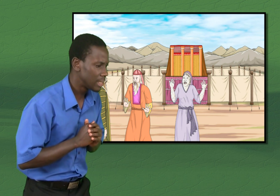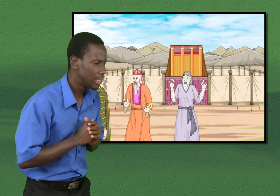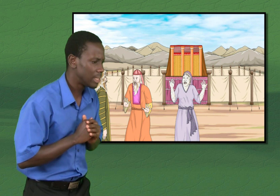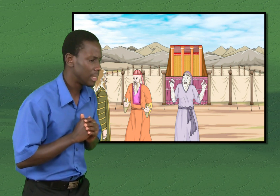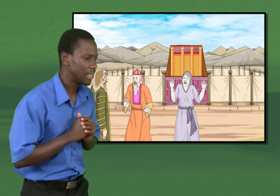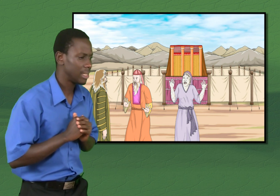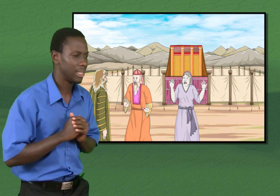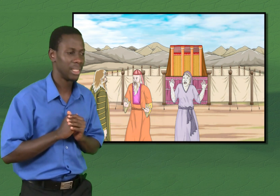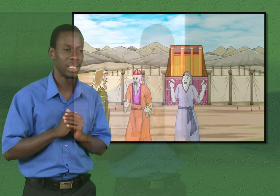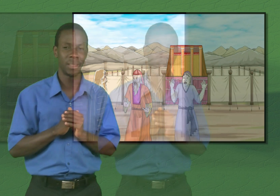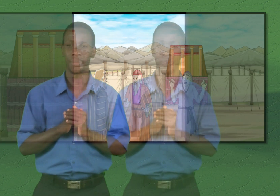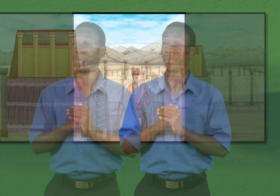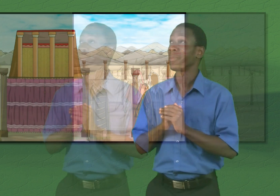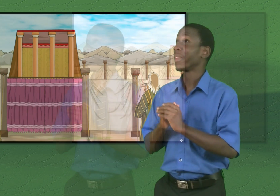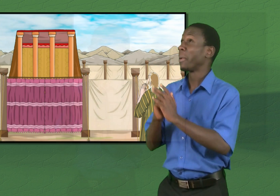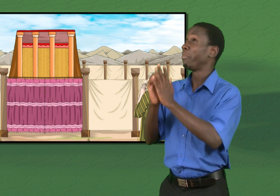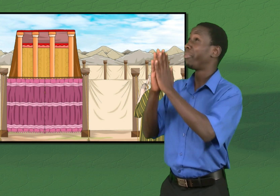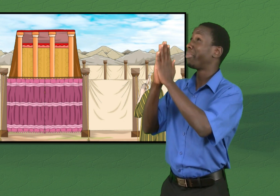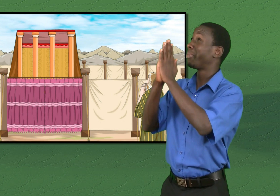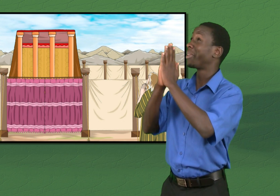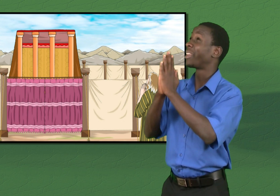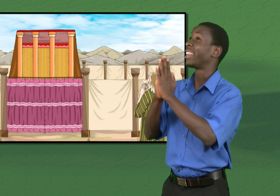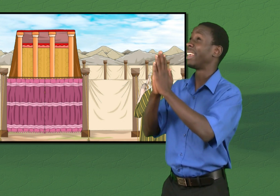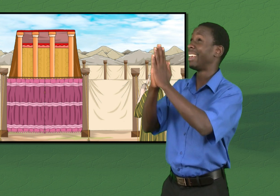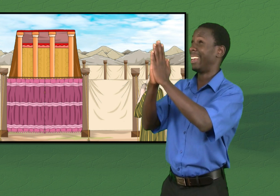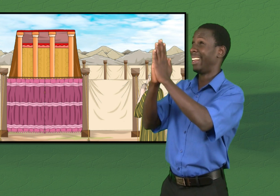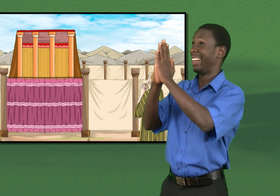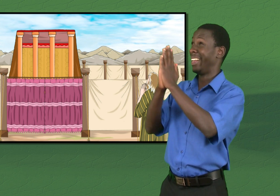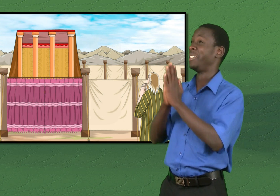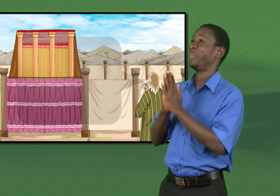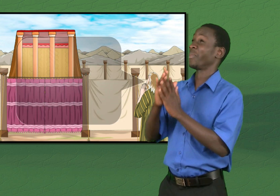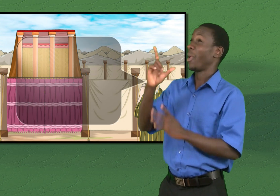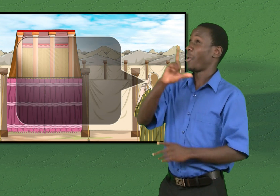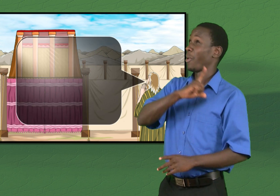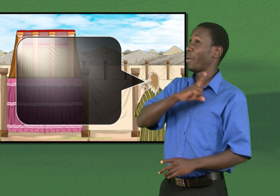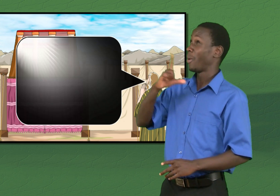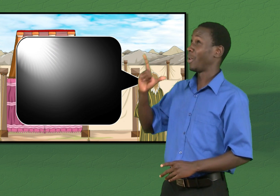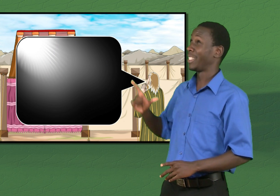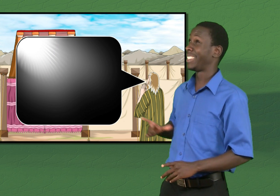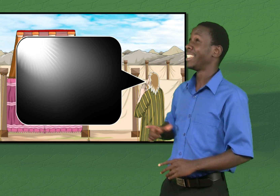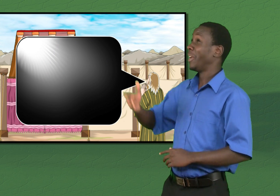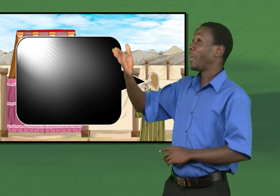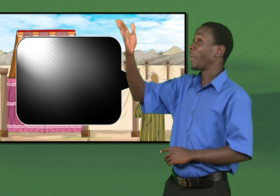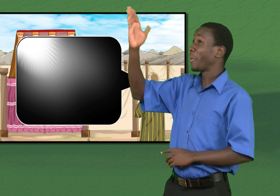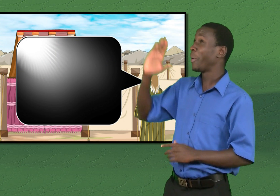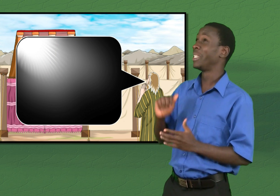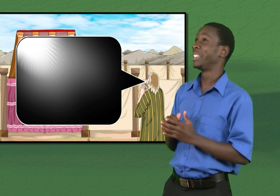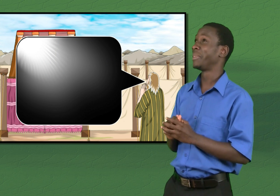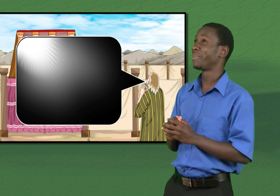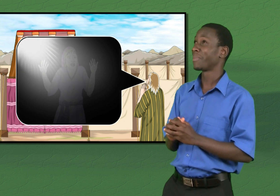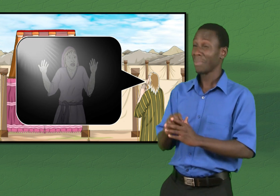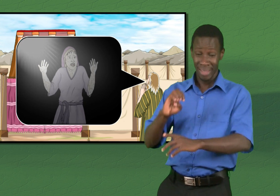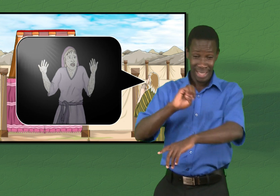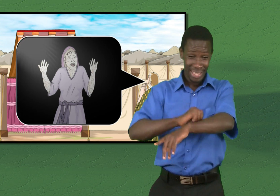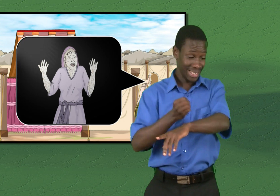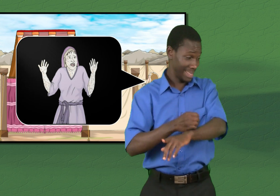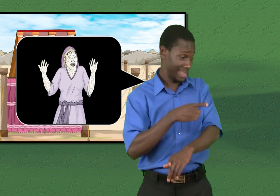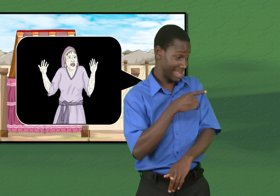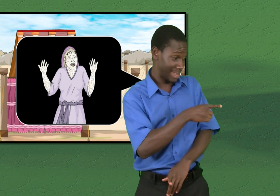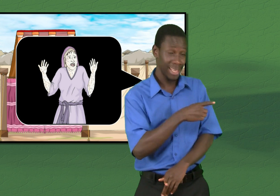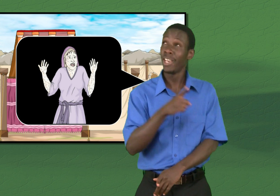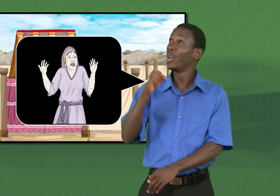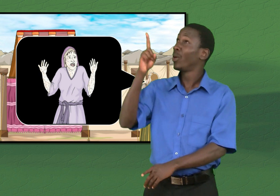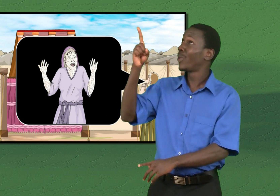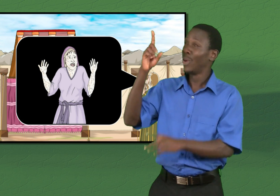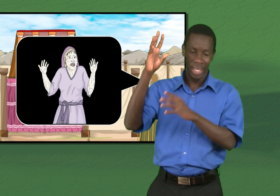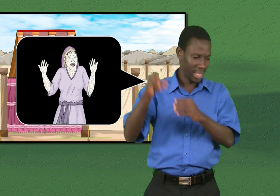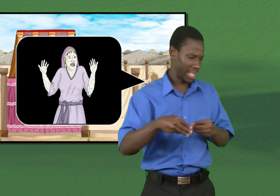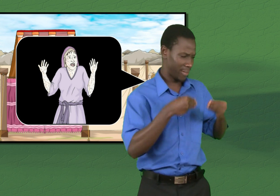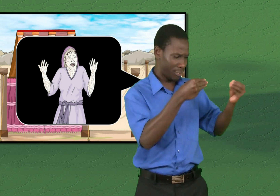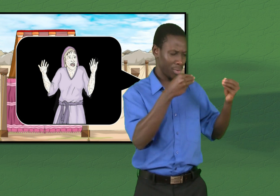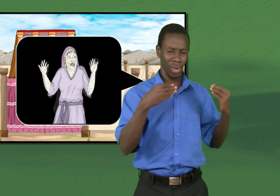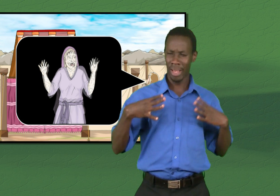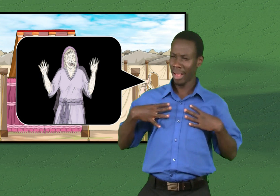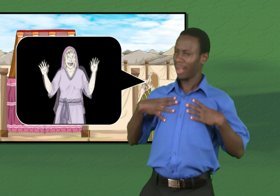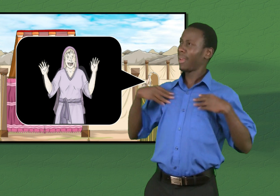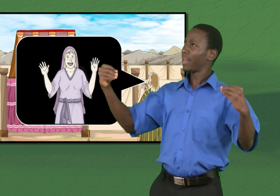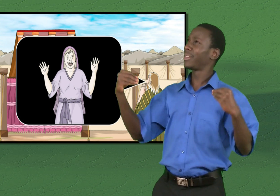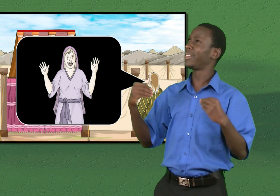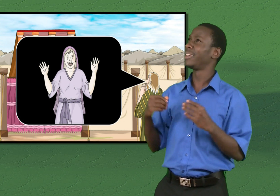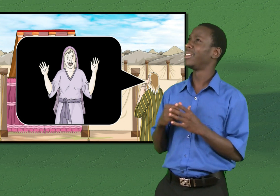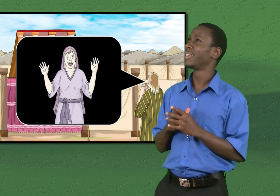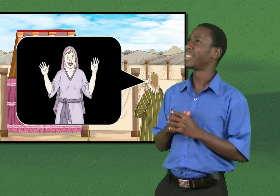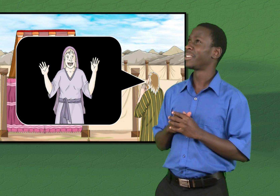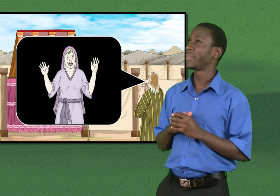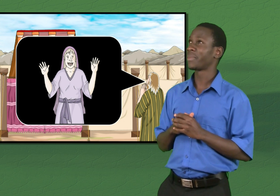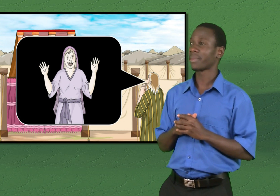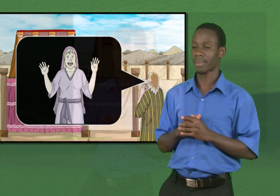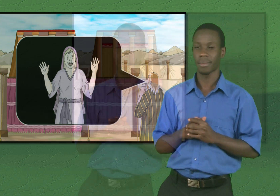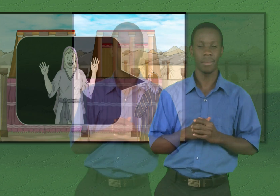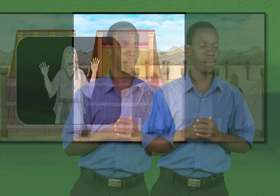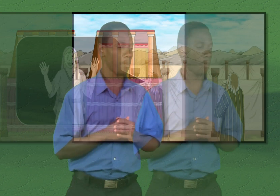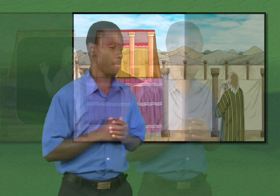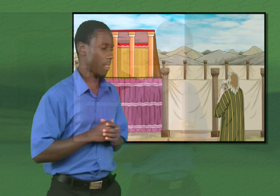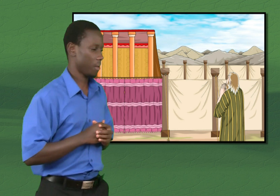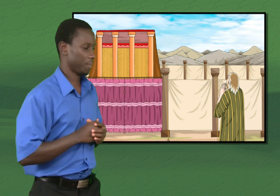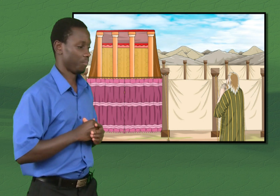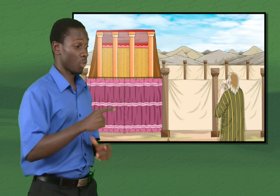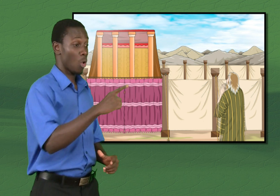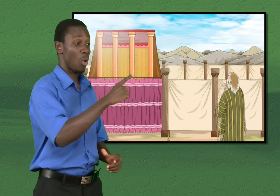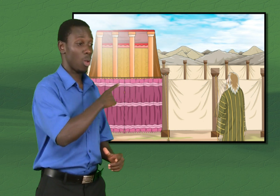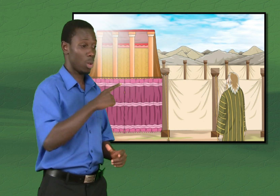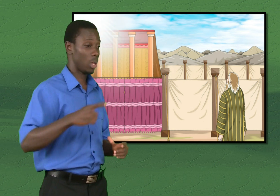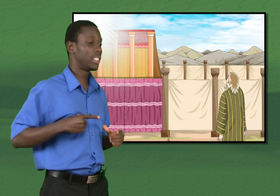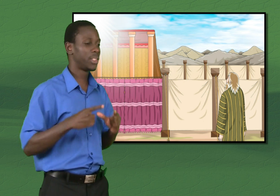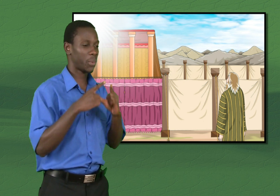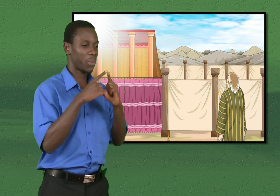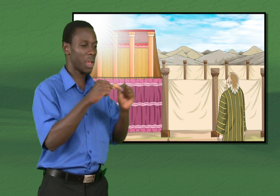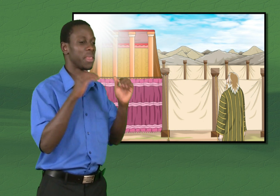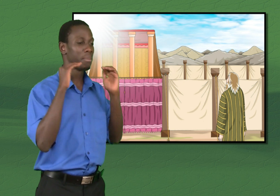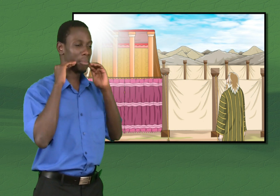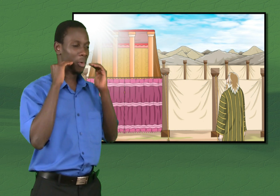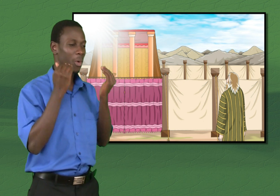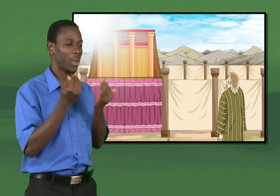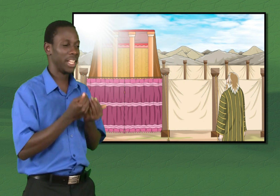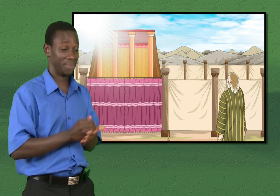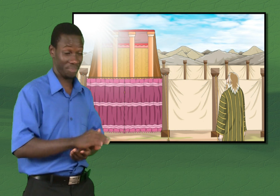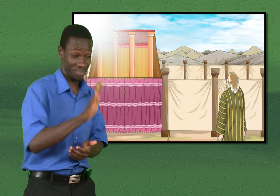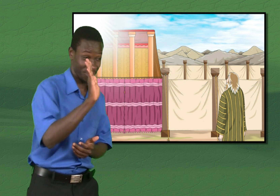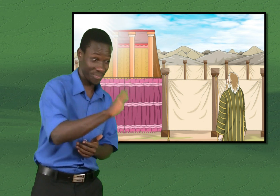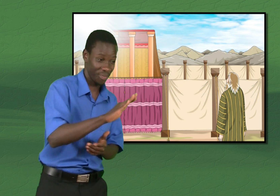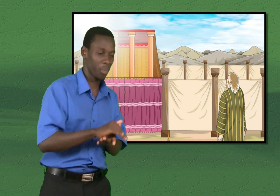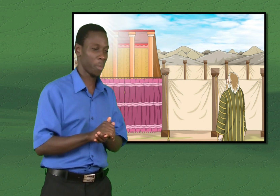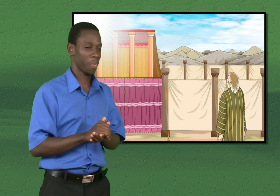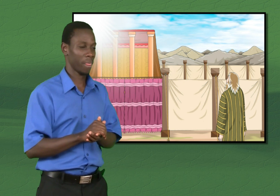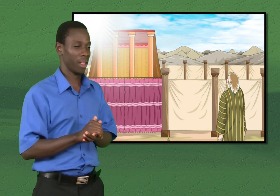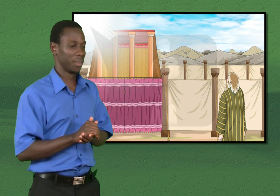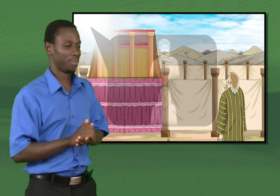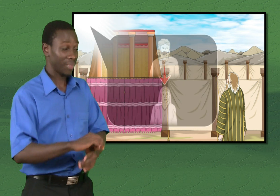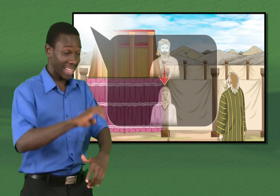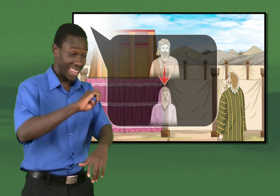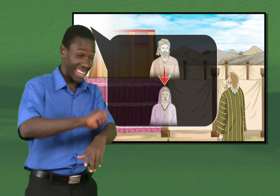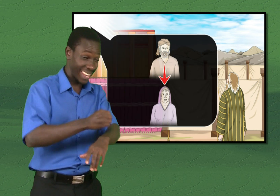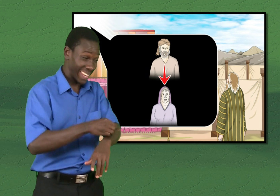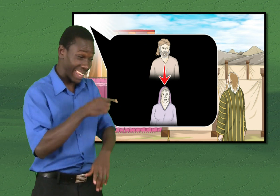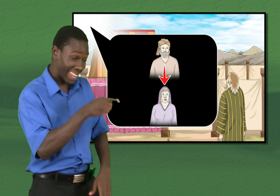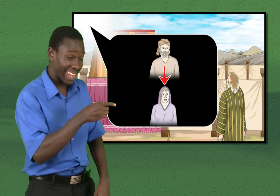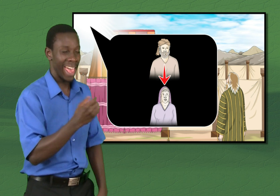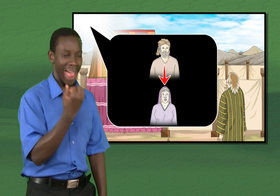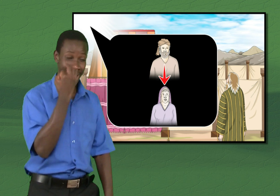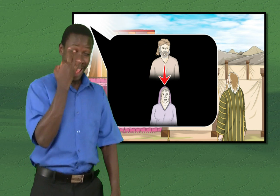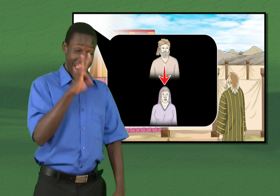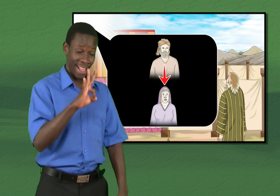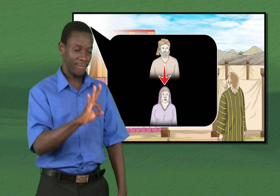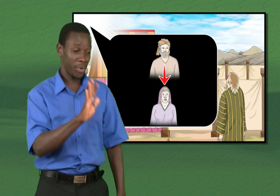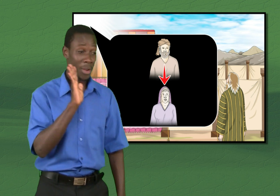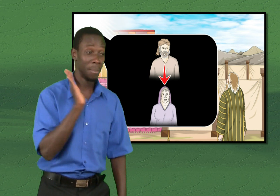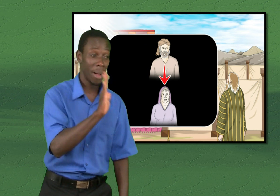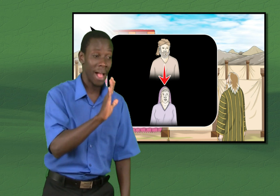So Moses cried out to the LORD, “O God, please heal her!”